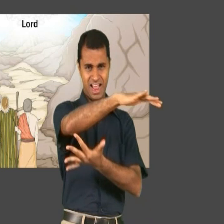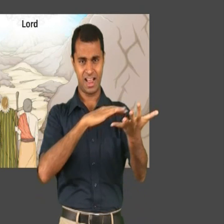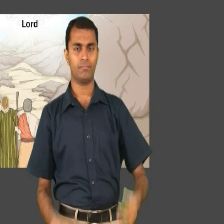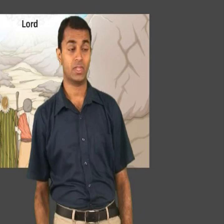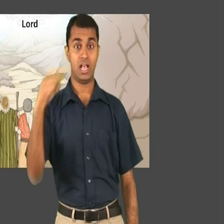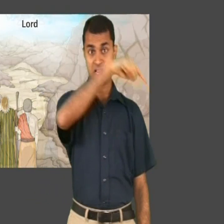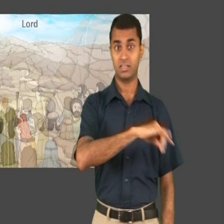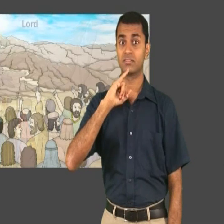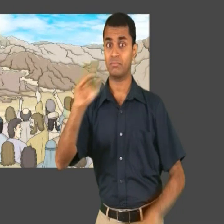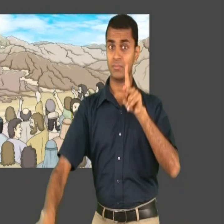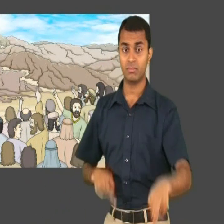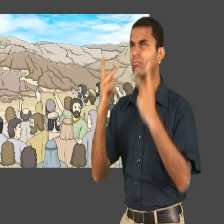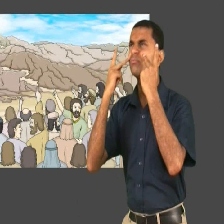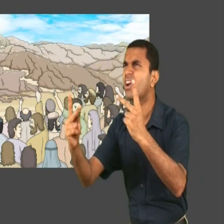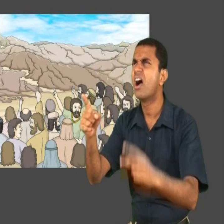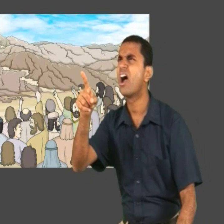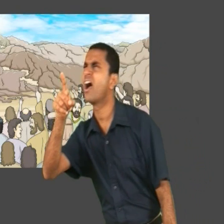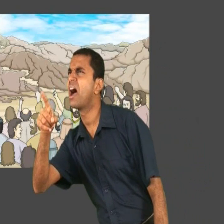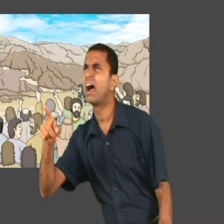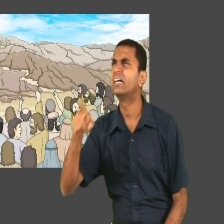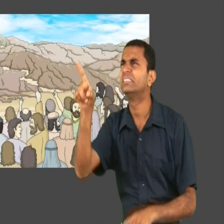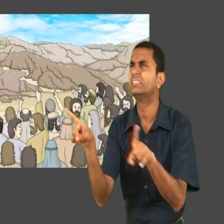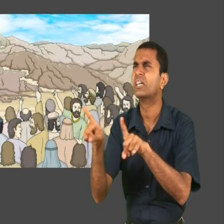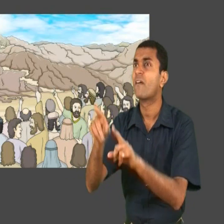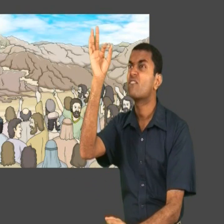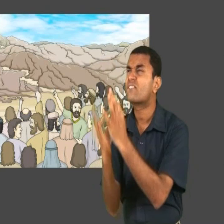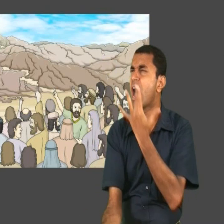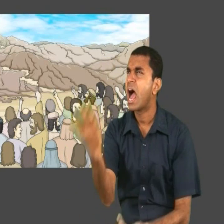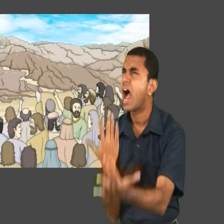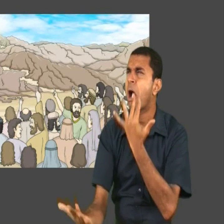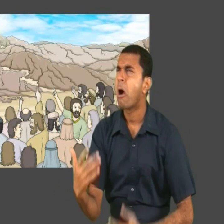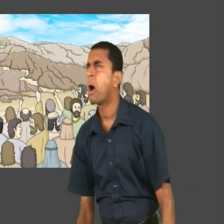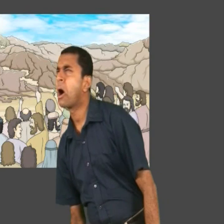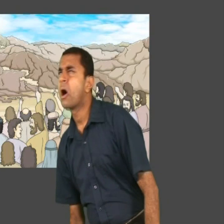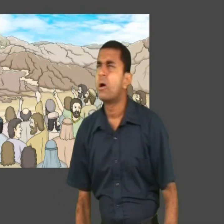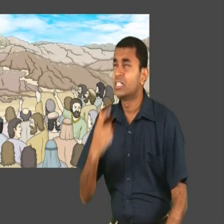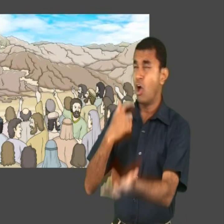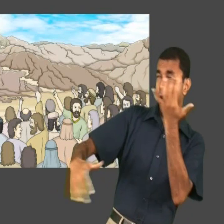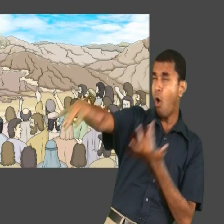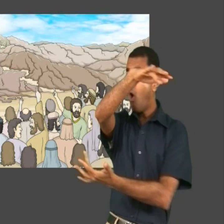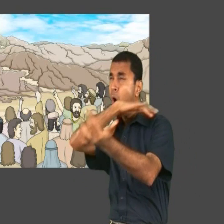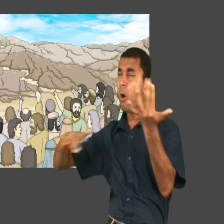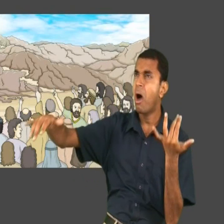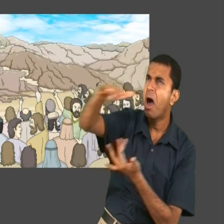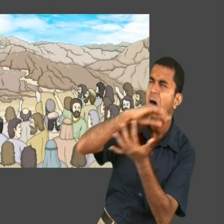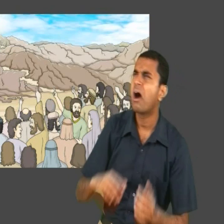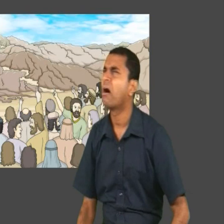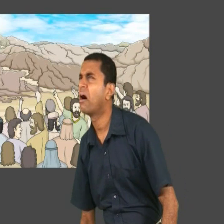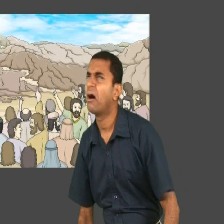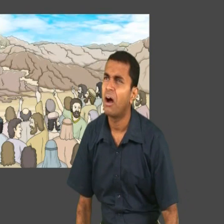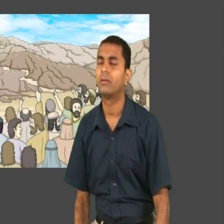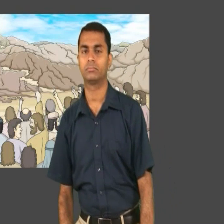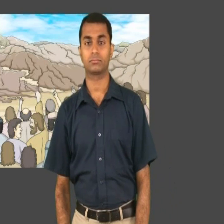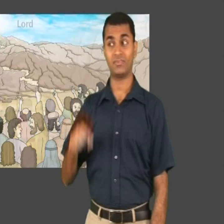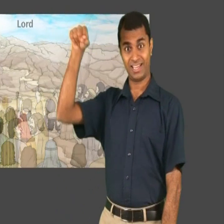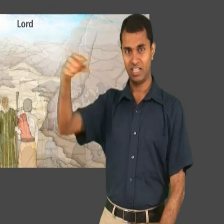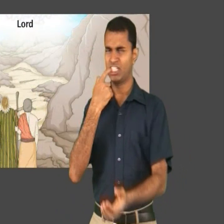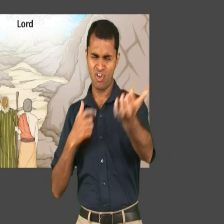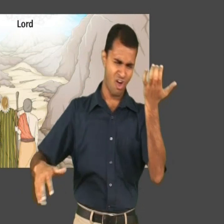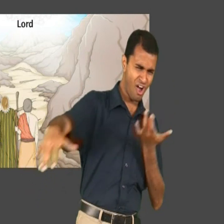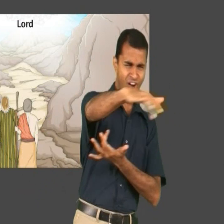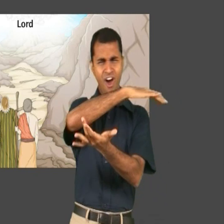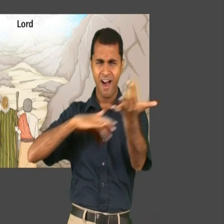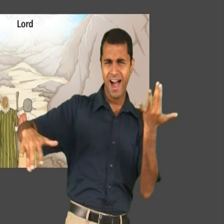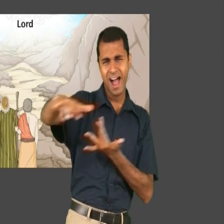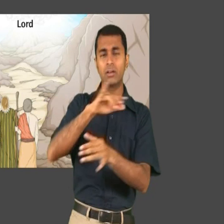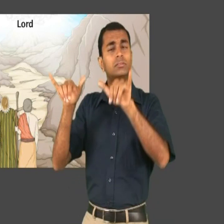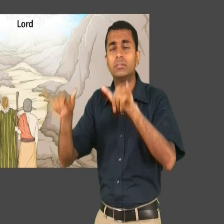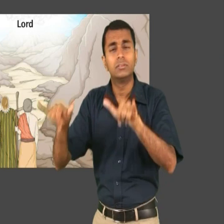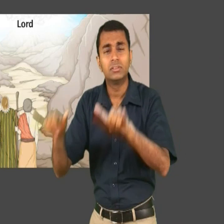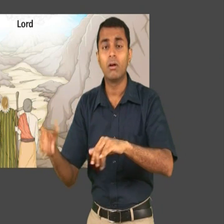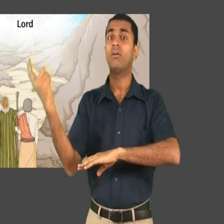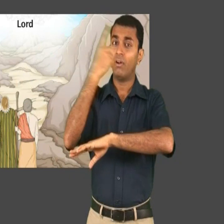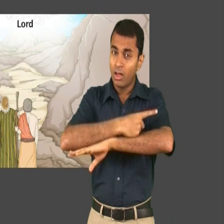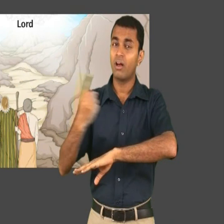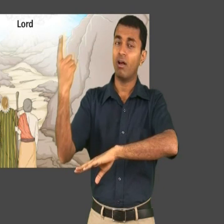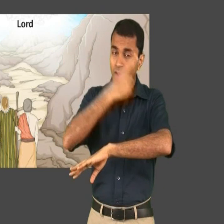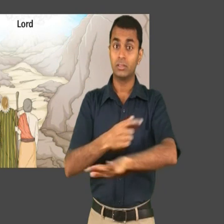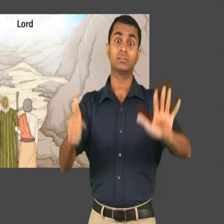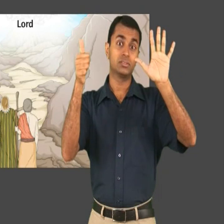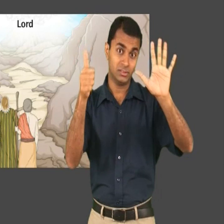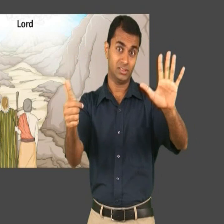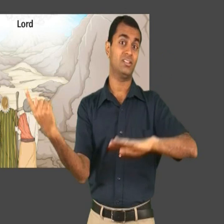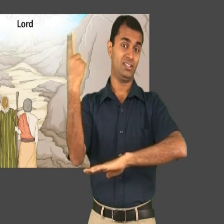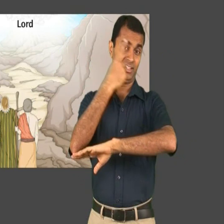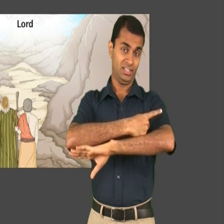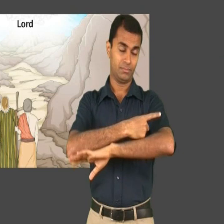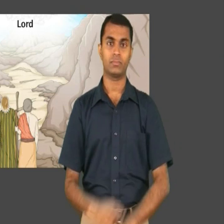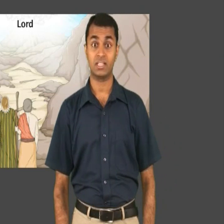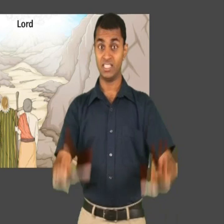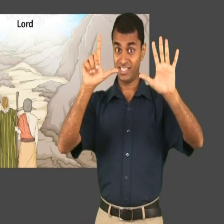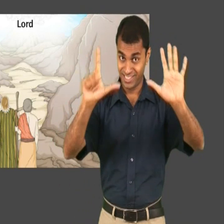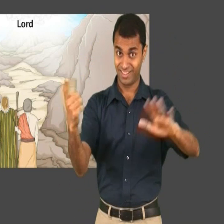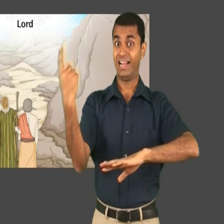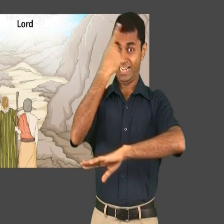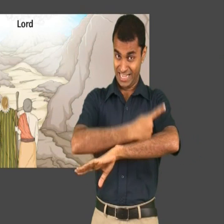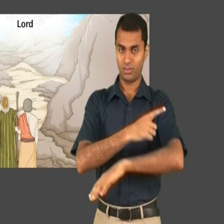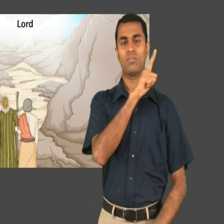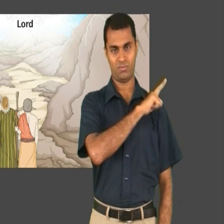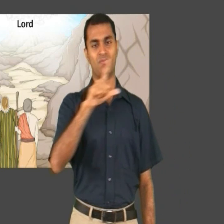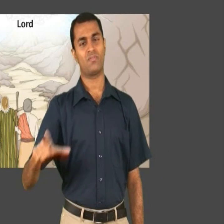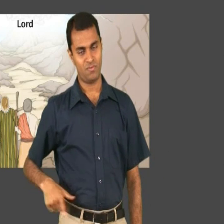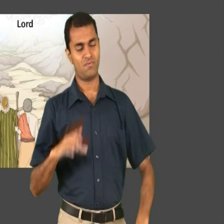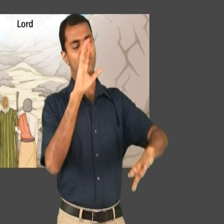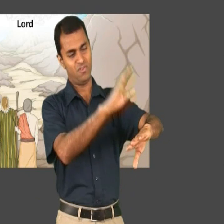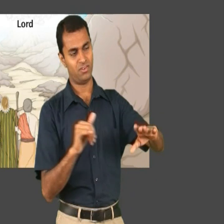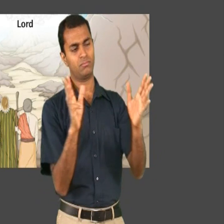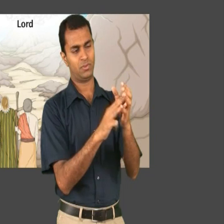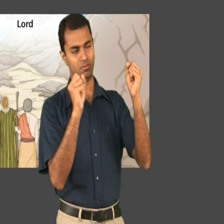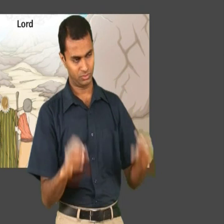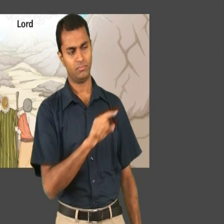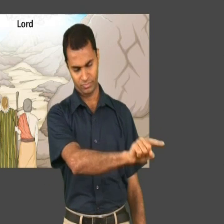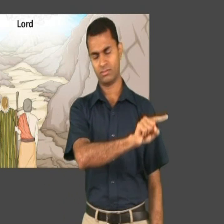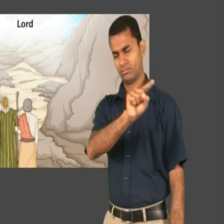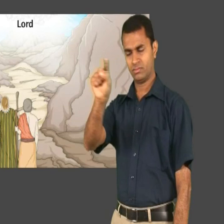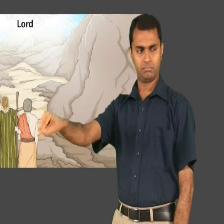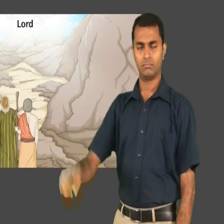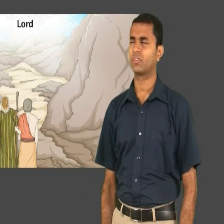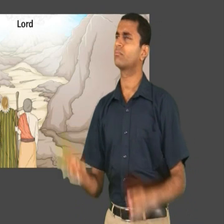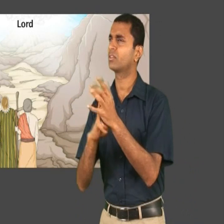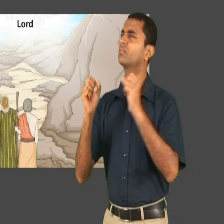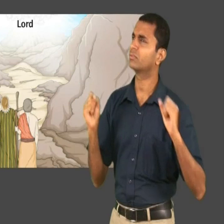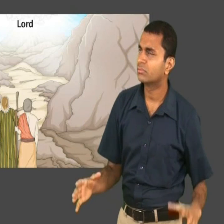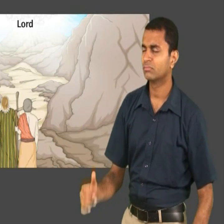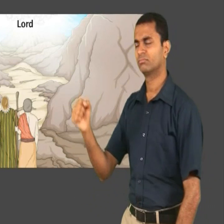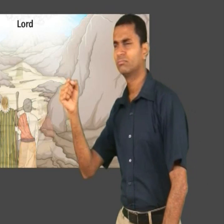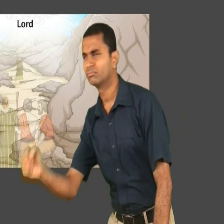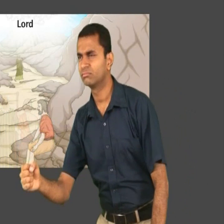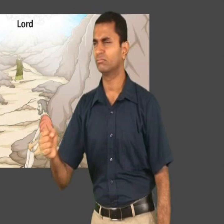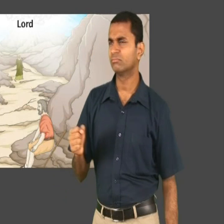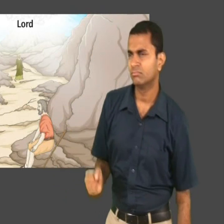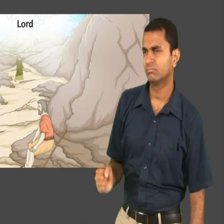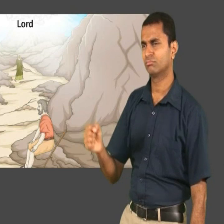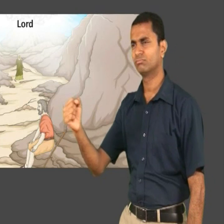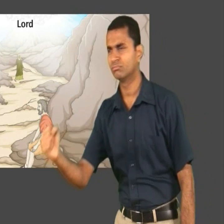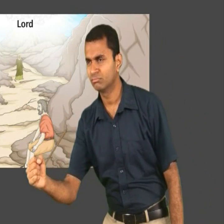And the sight of the glory of the LORD was like a consuming fire on the mountaintop in the eyes of the Israelites.